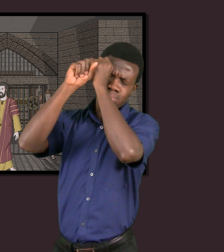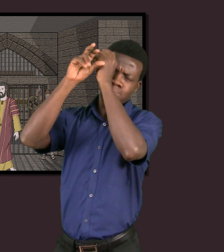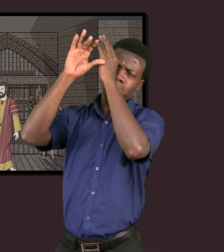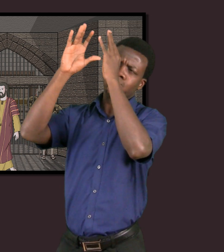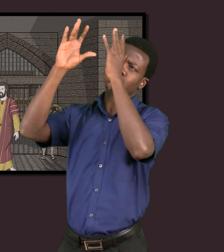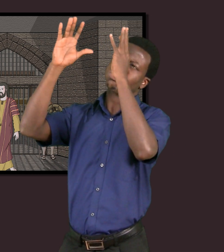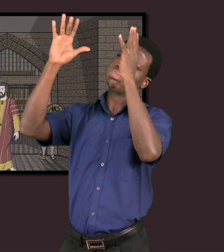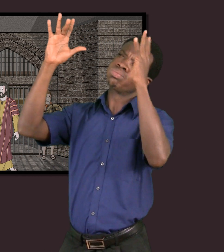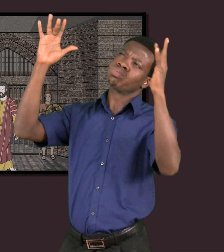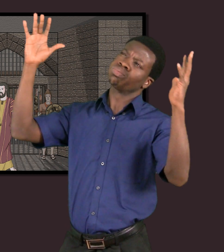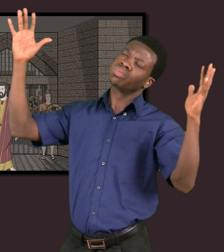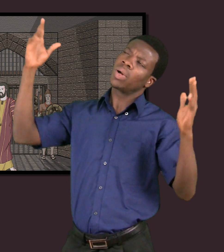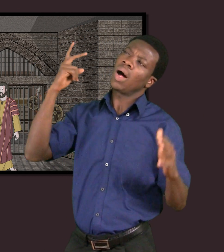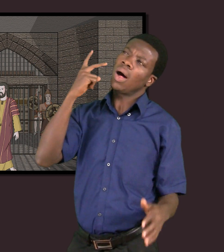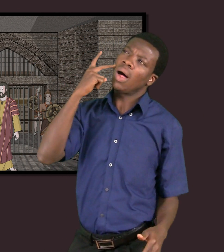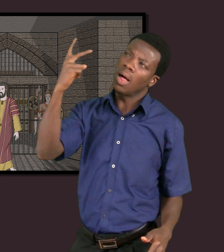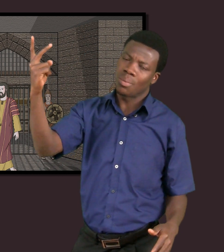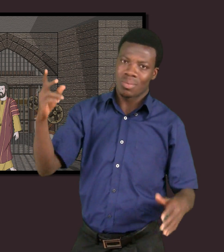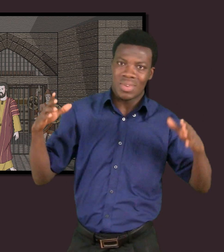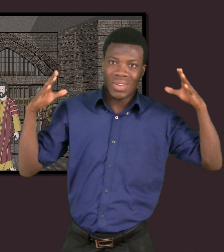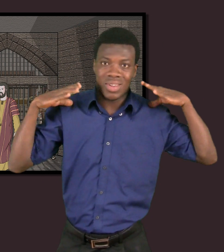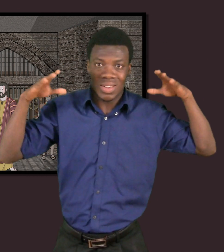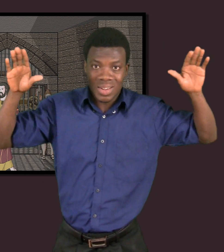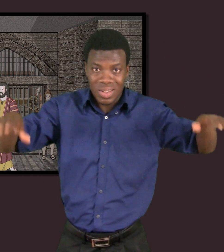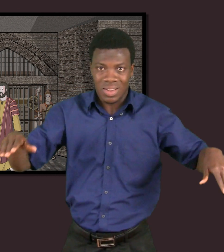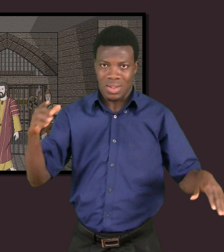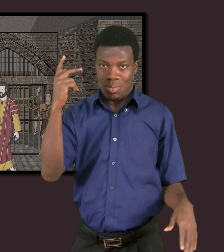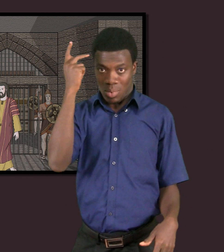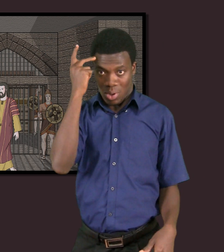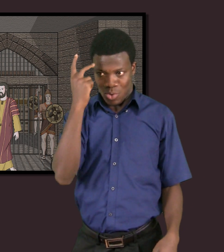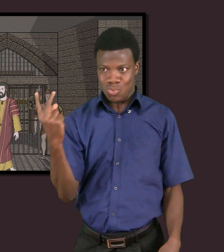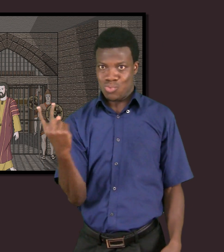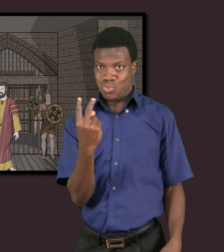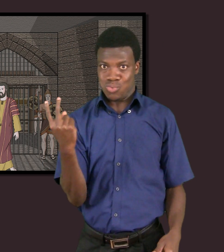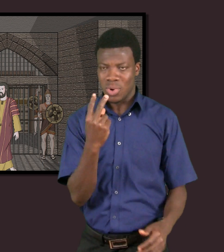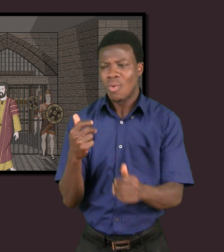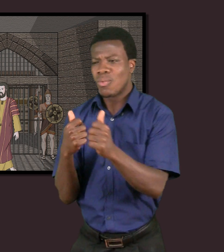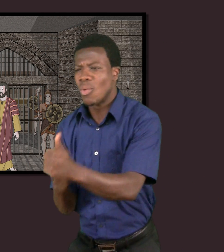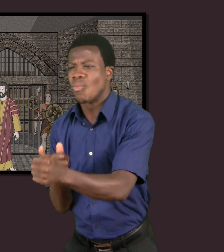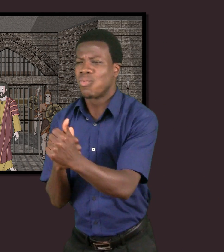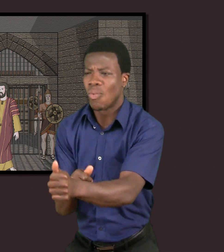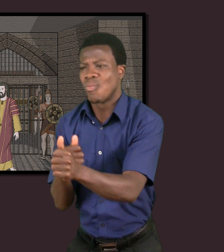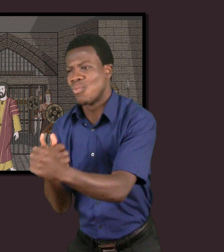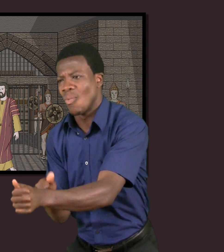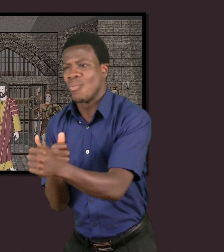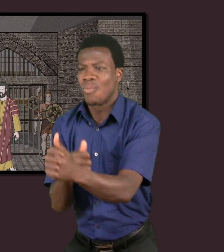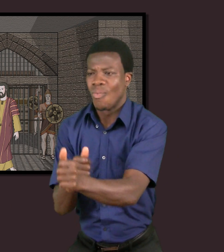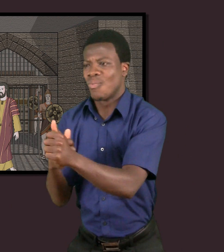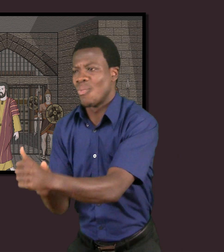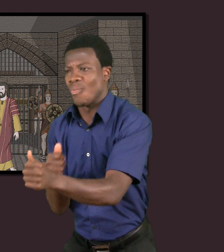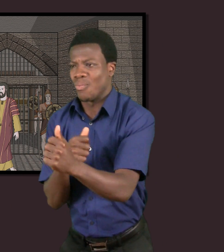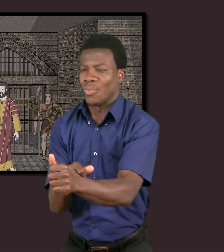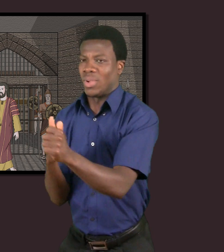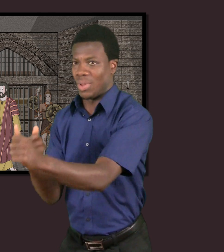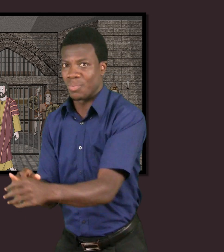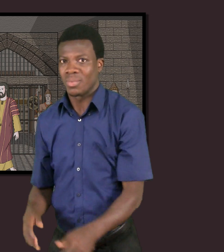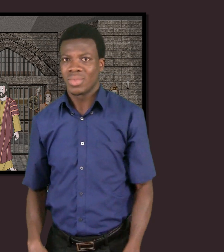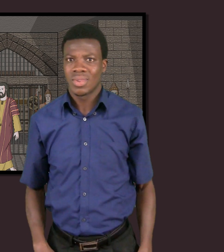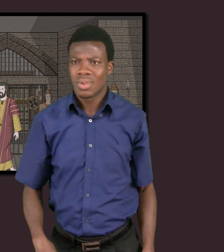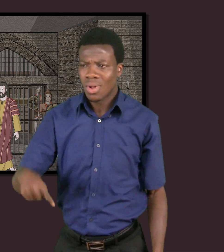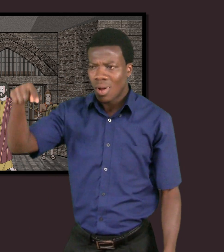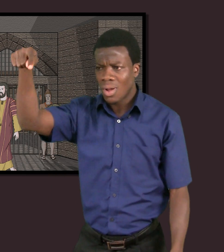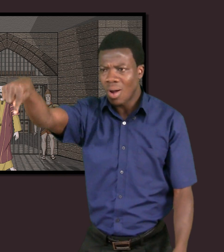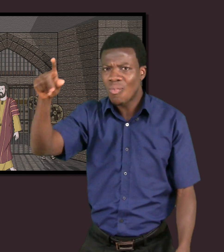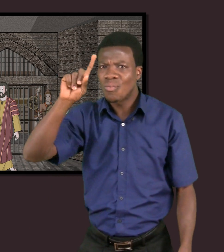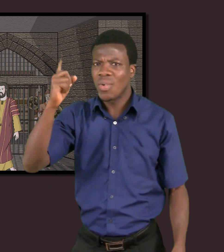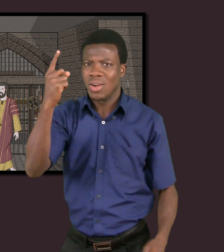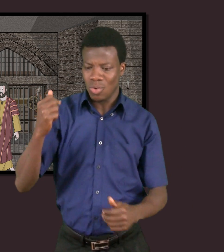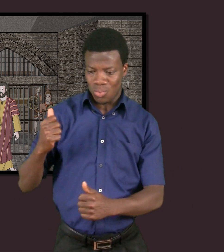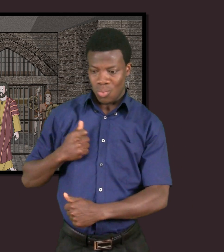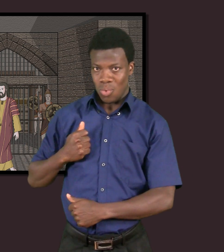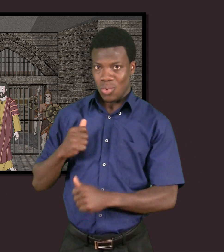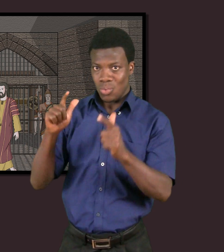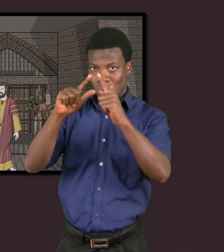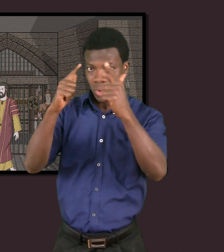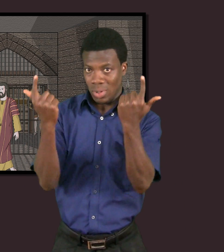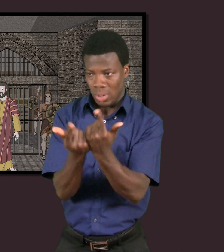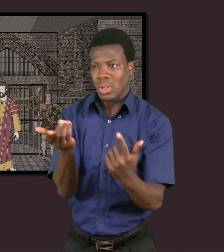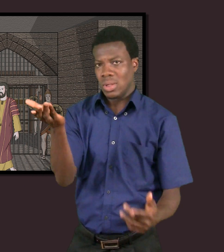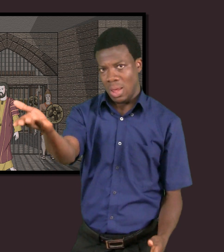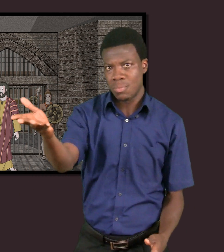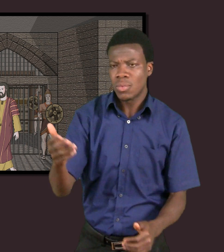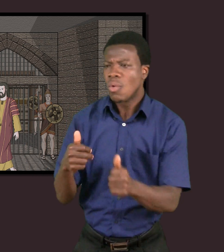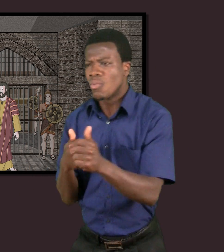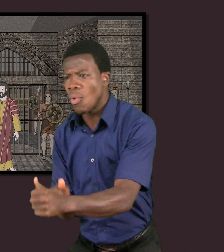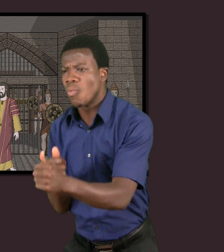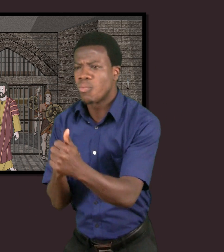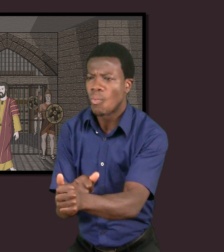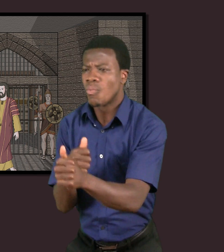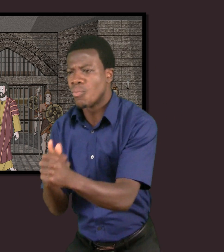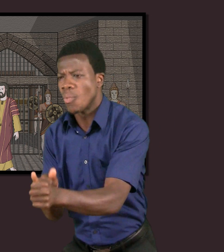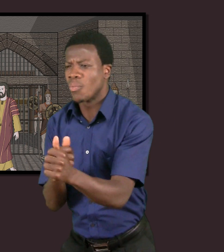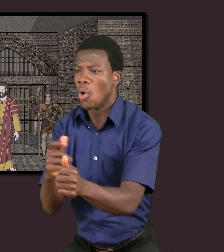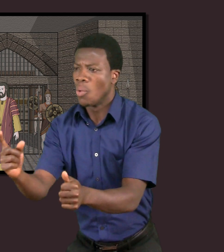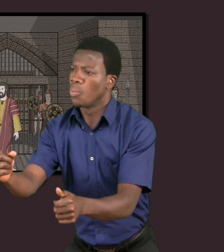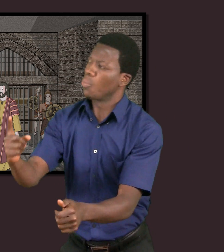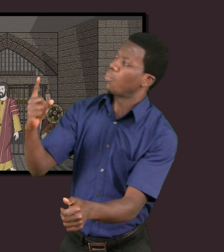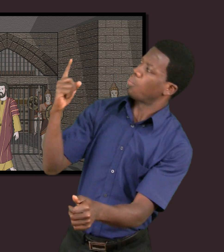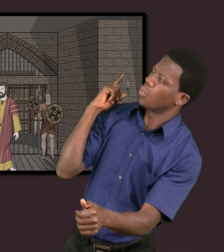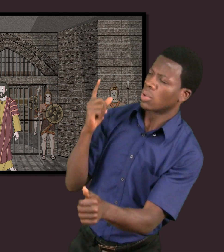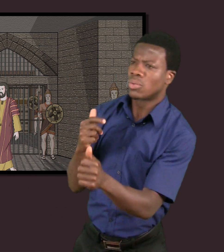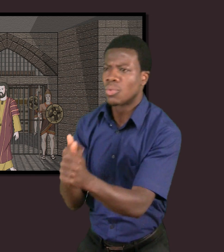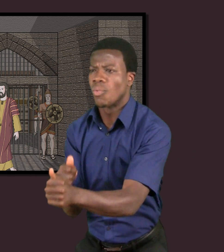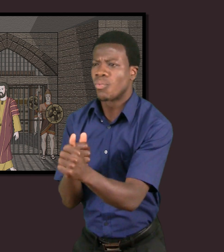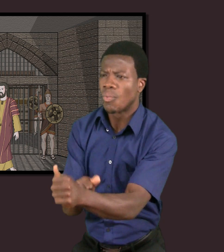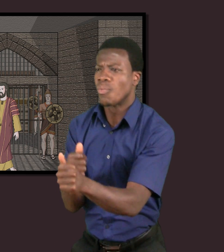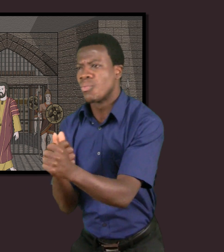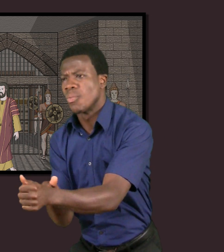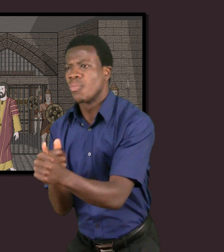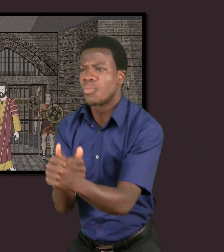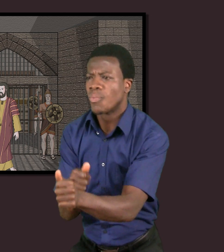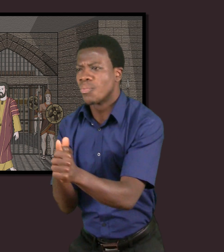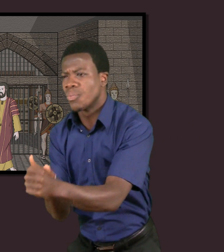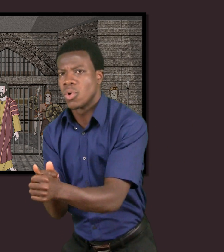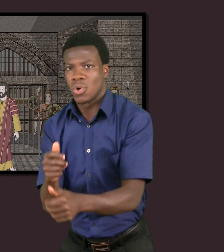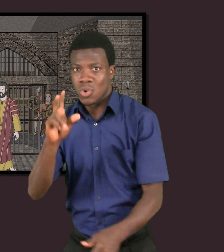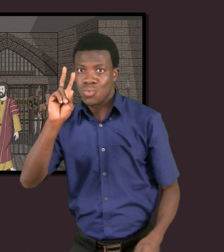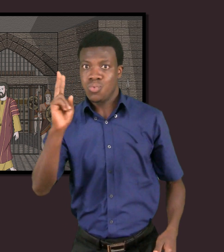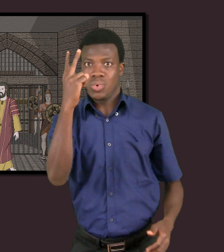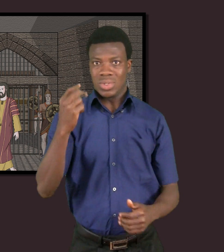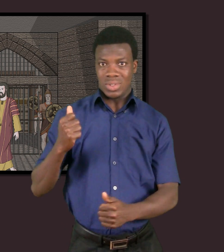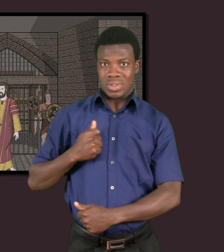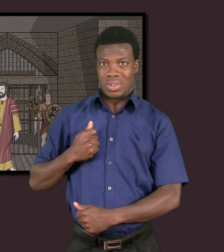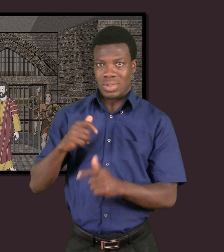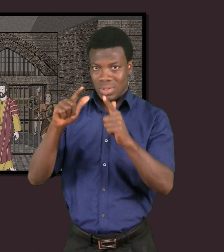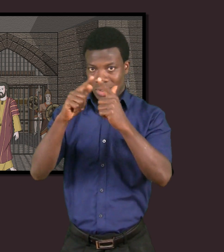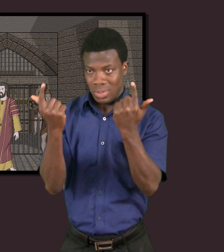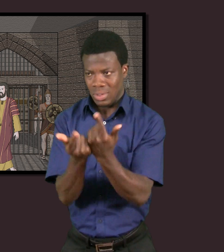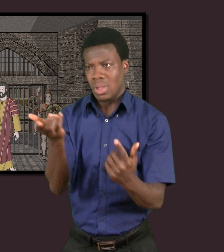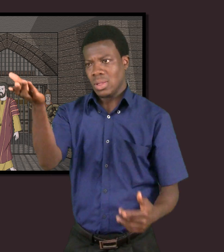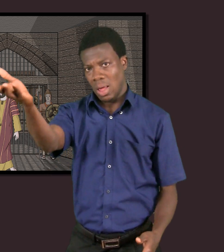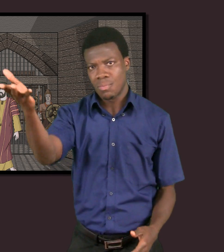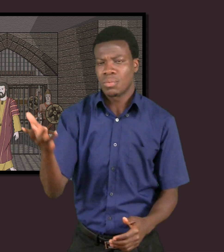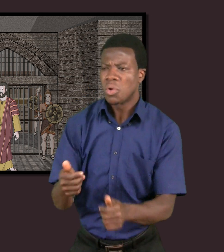He thought he was only seeing a vision.